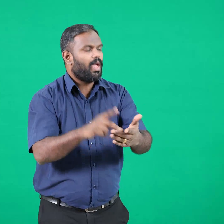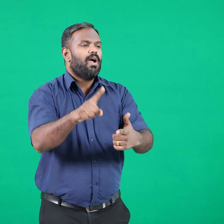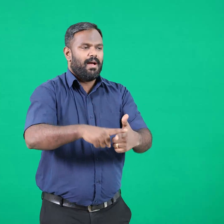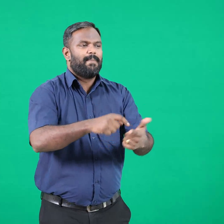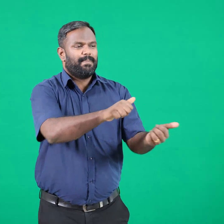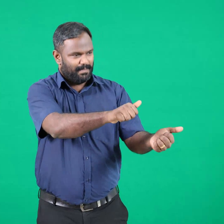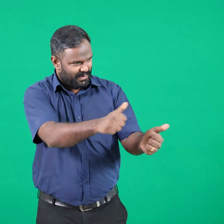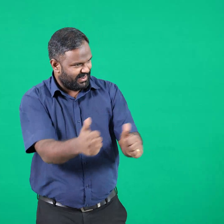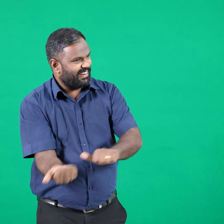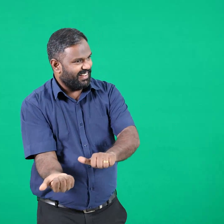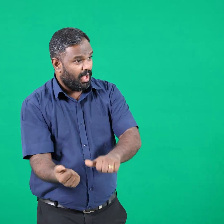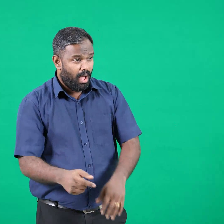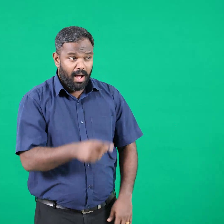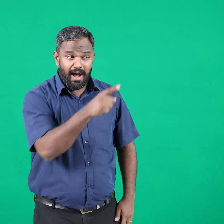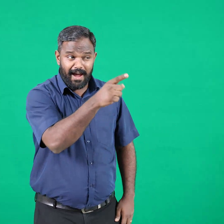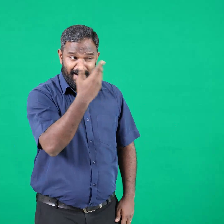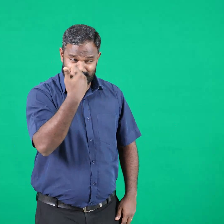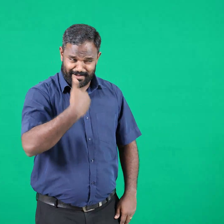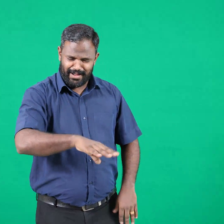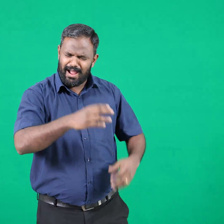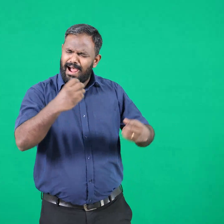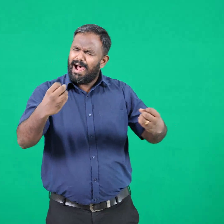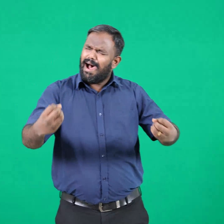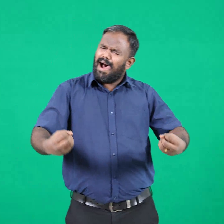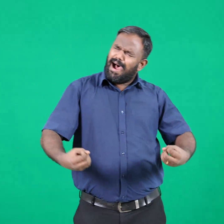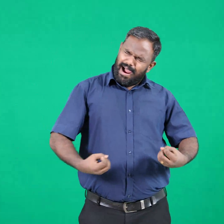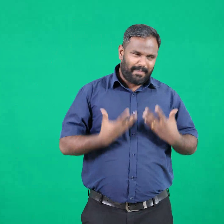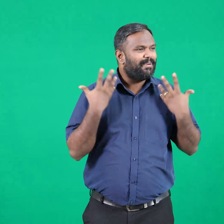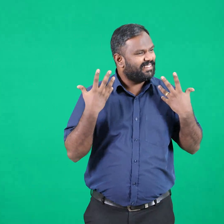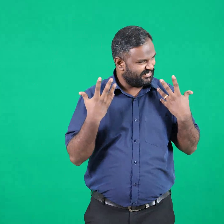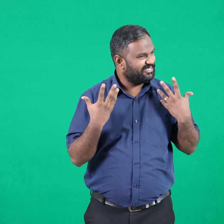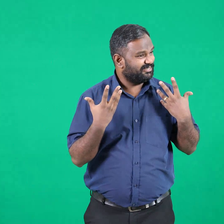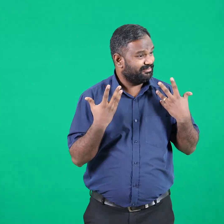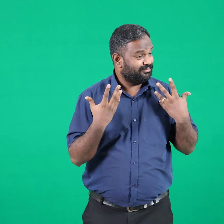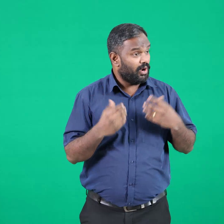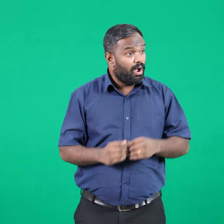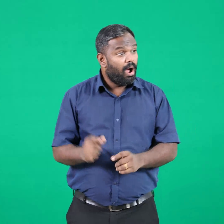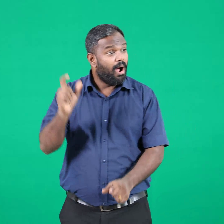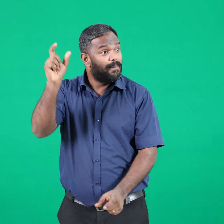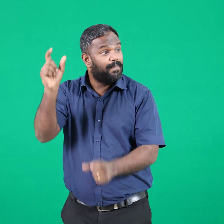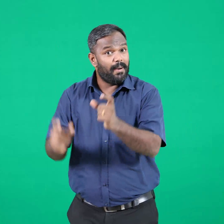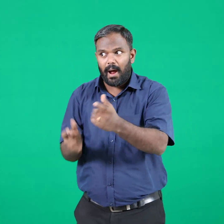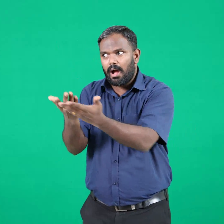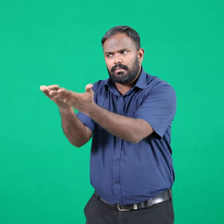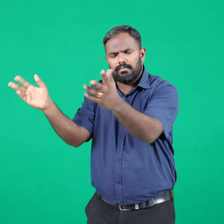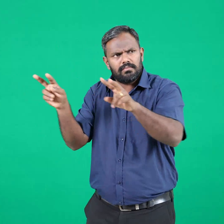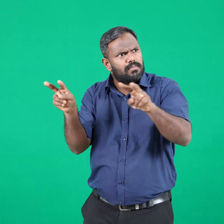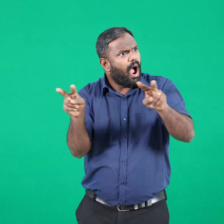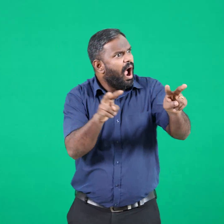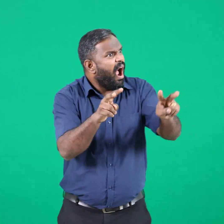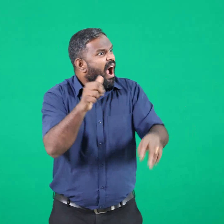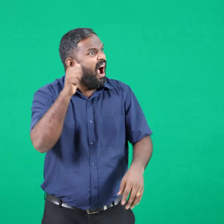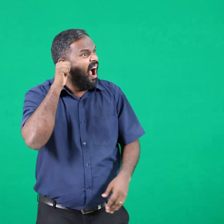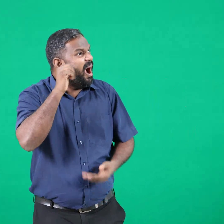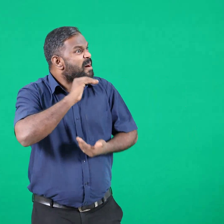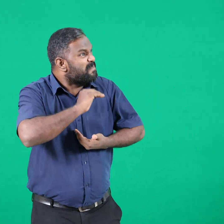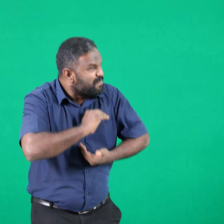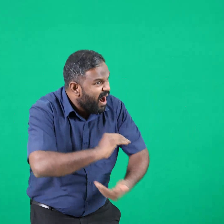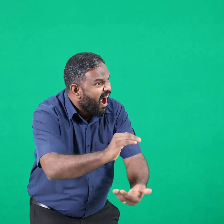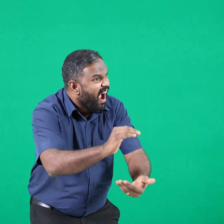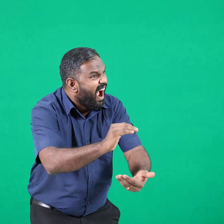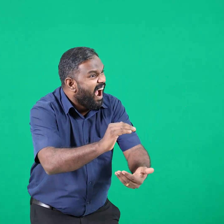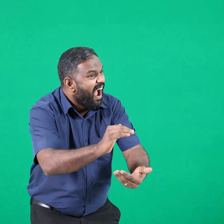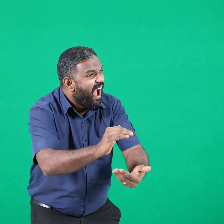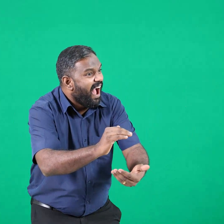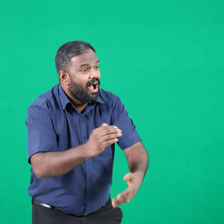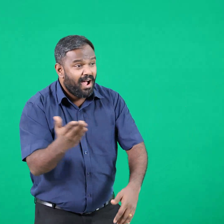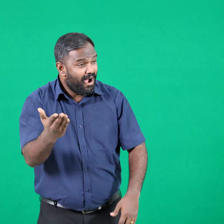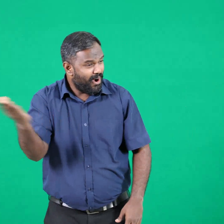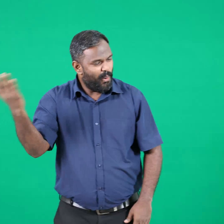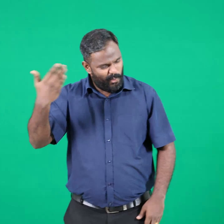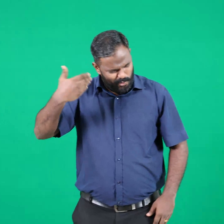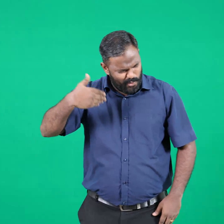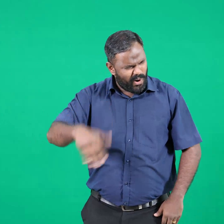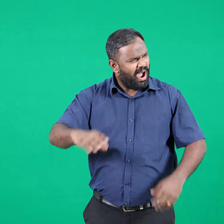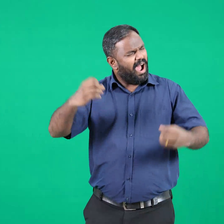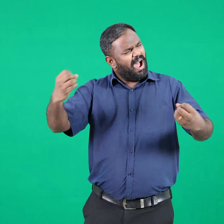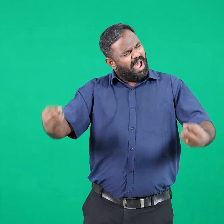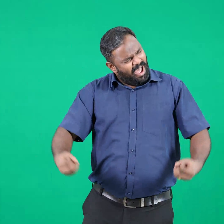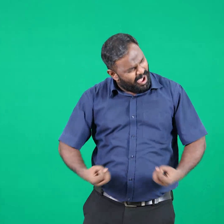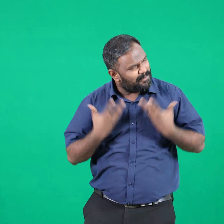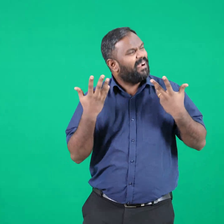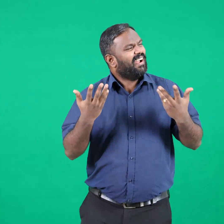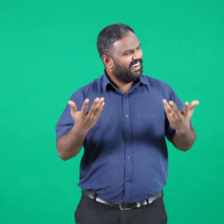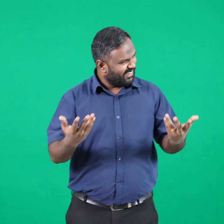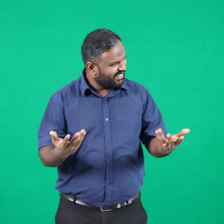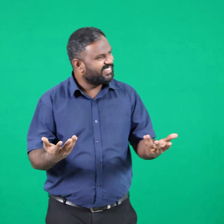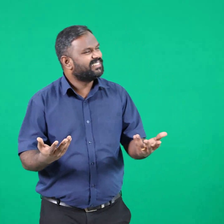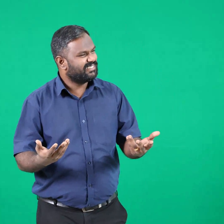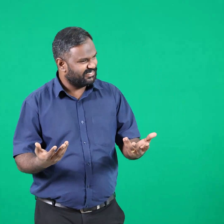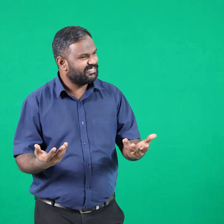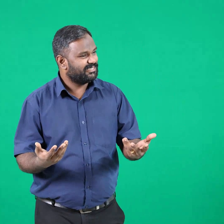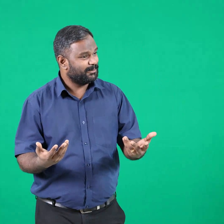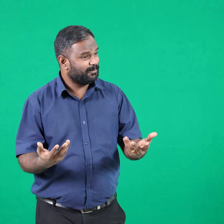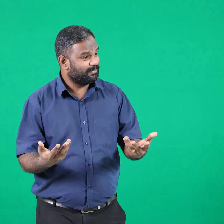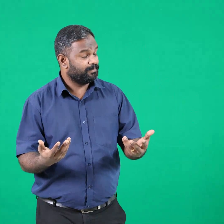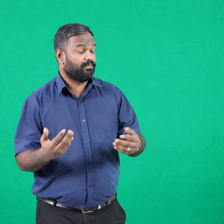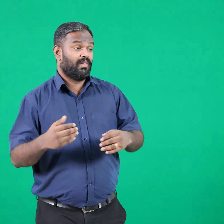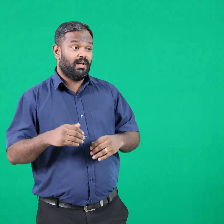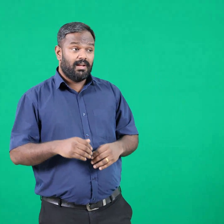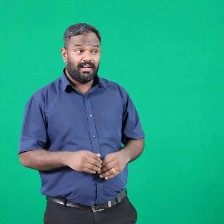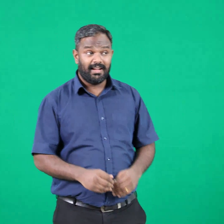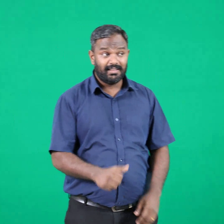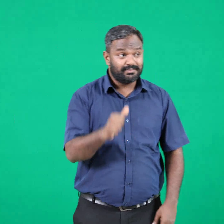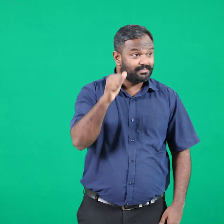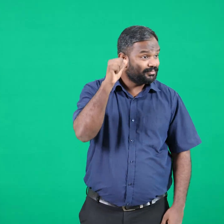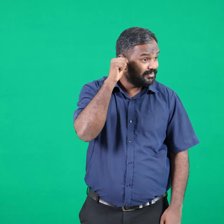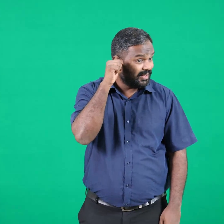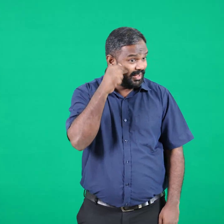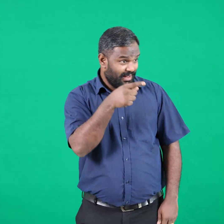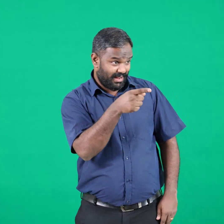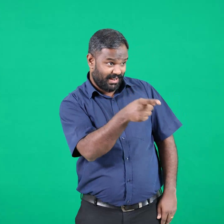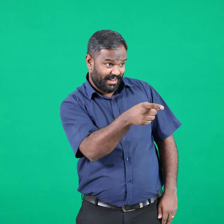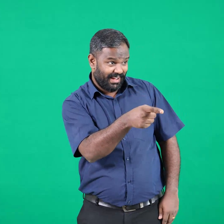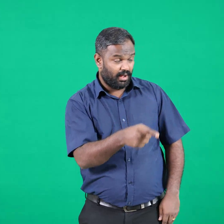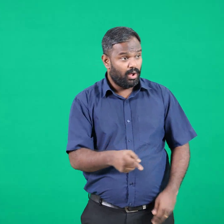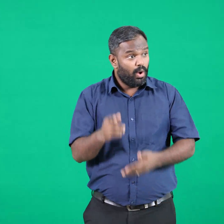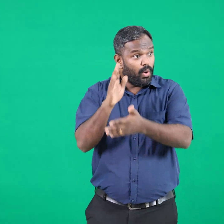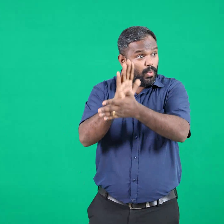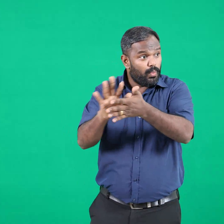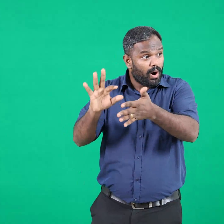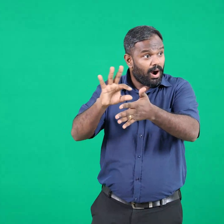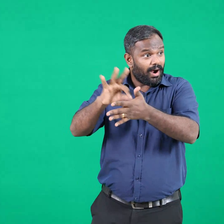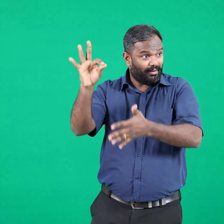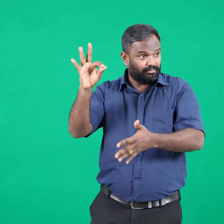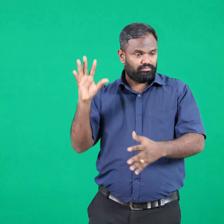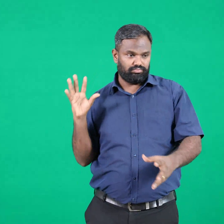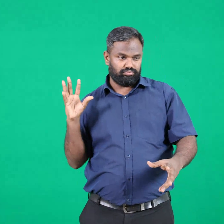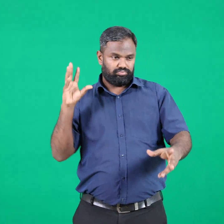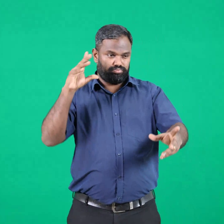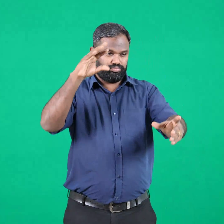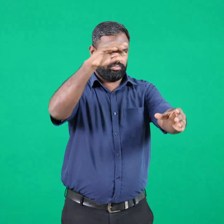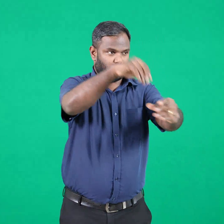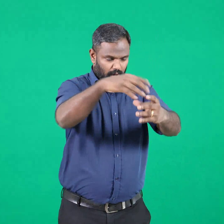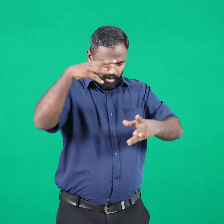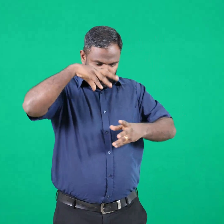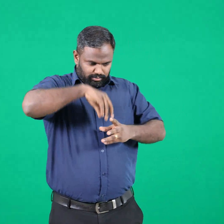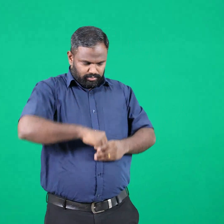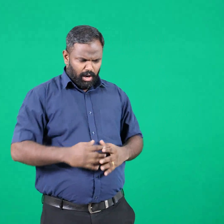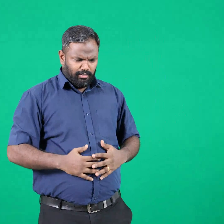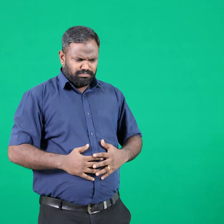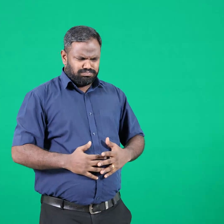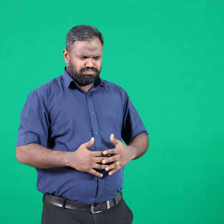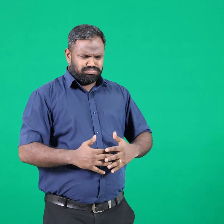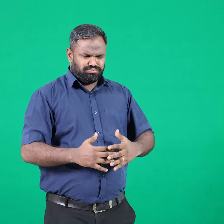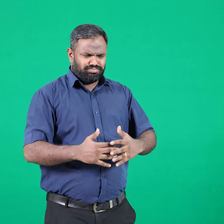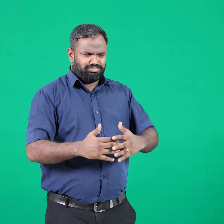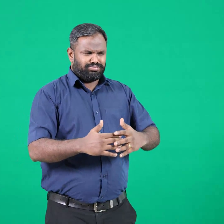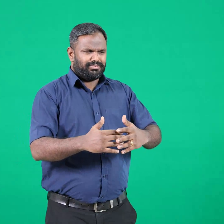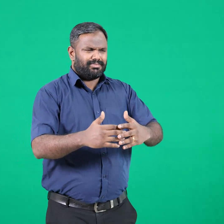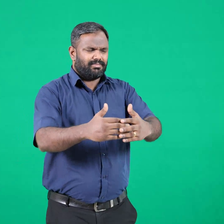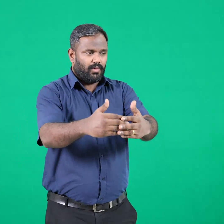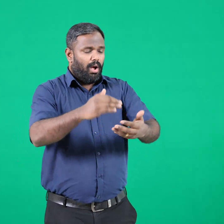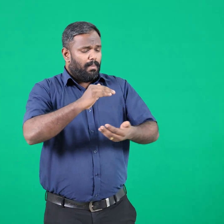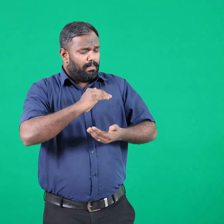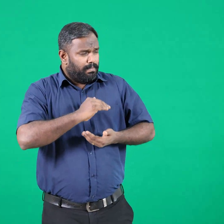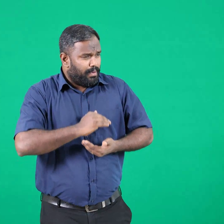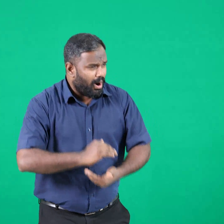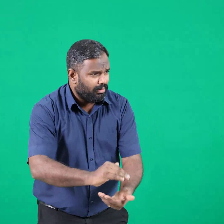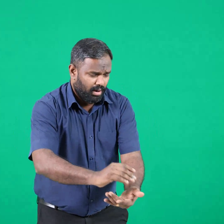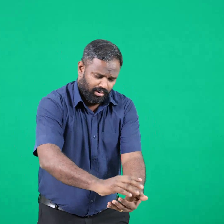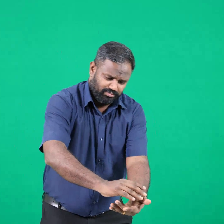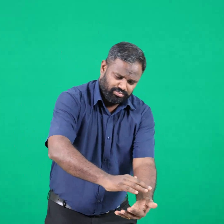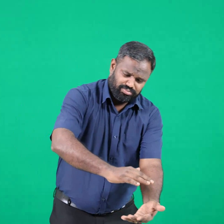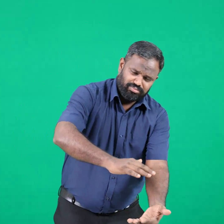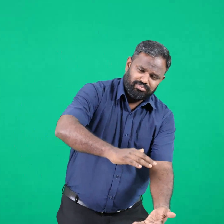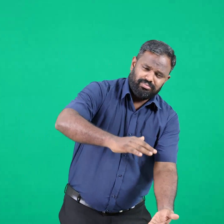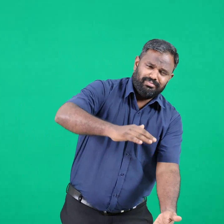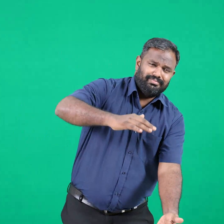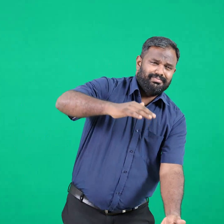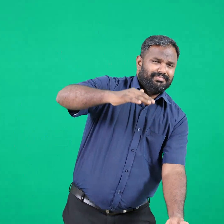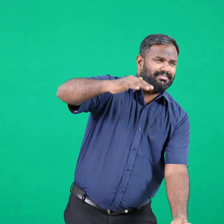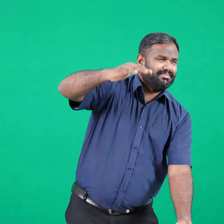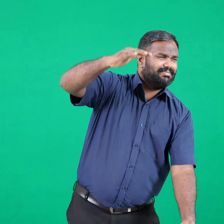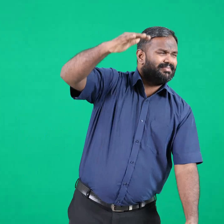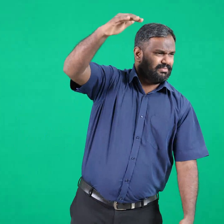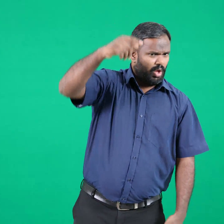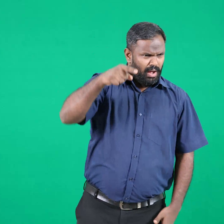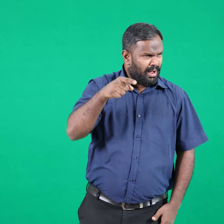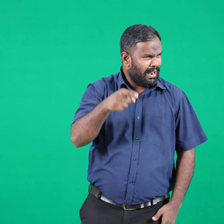He will be a joy and delight to you, and many will rejoice at his birth, for he will be great in the sight of the Lord.